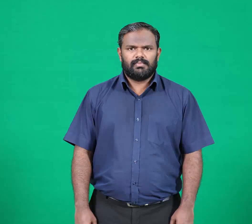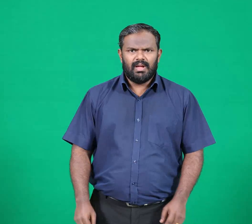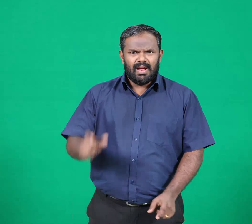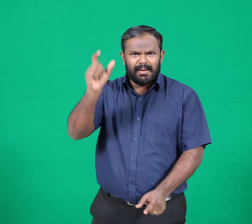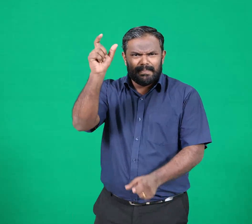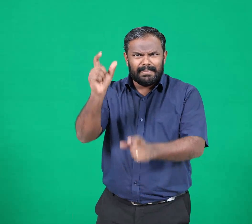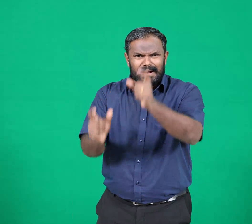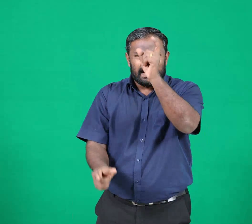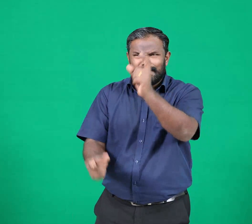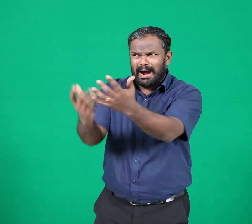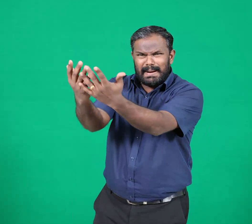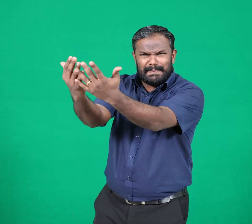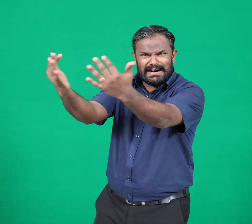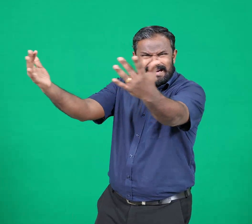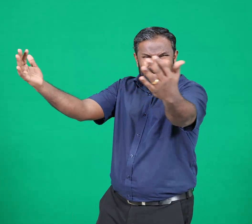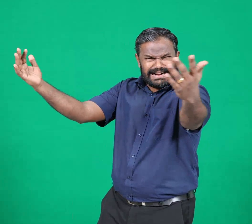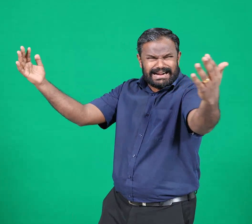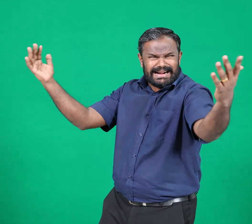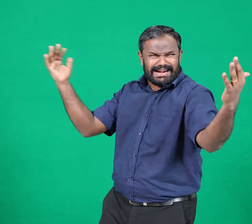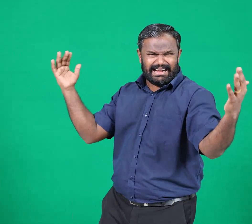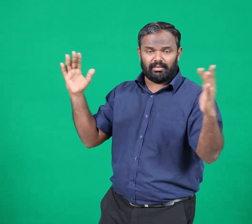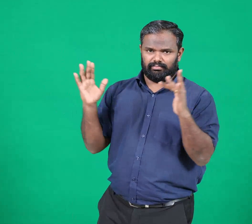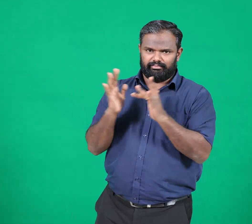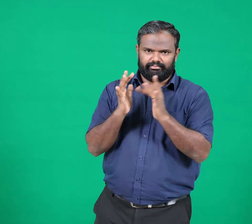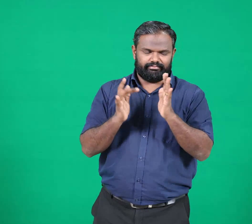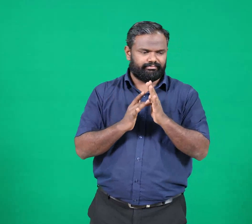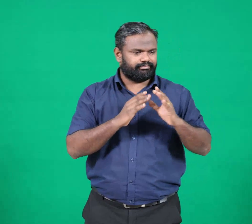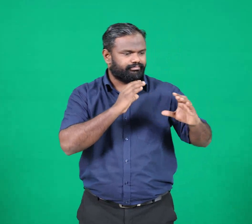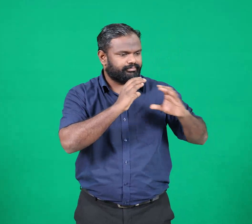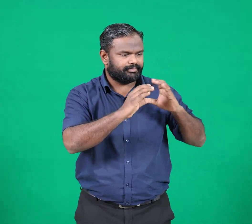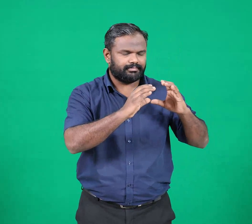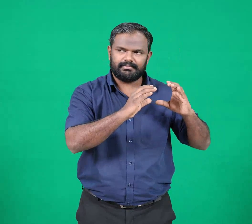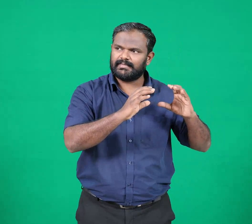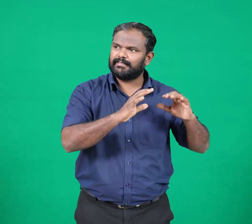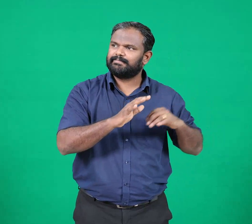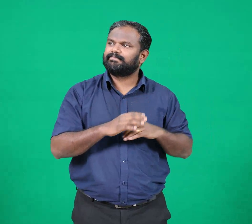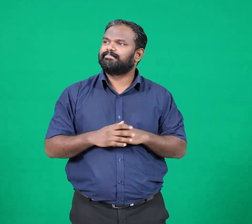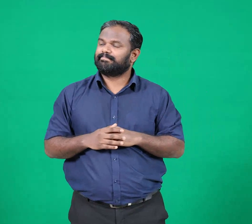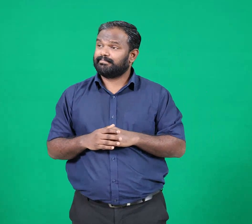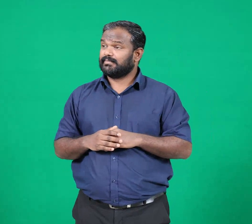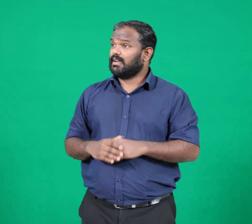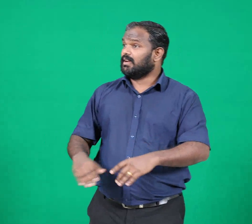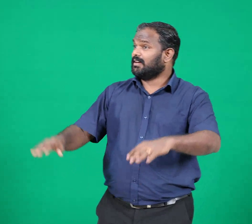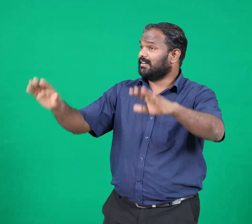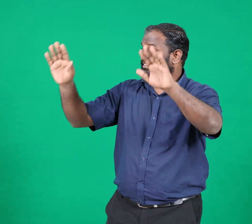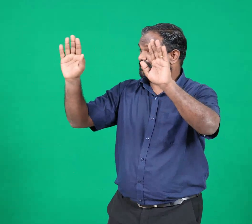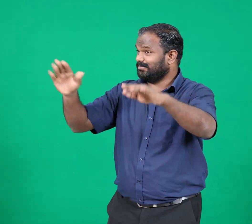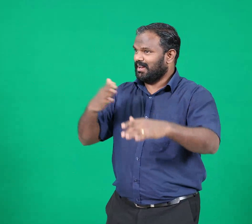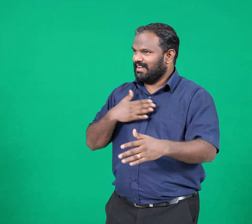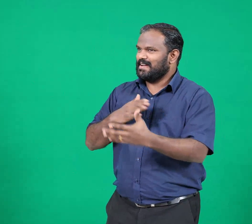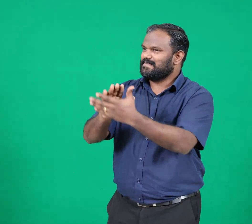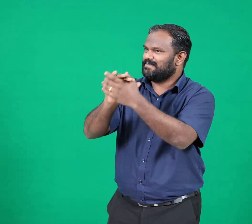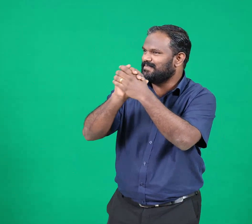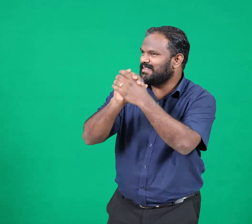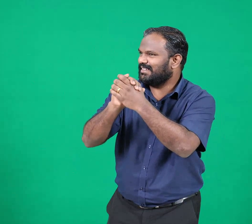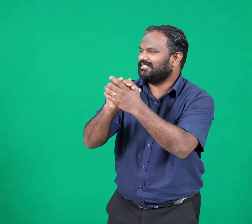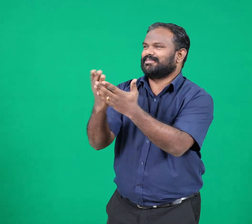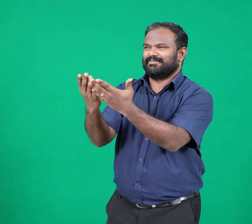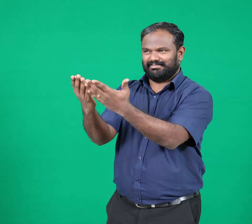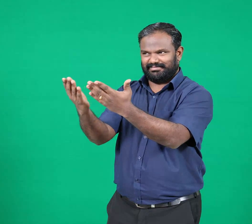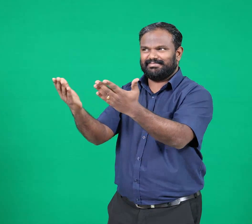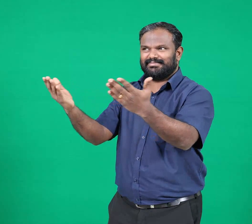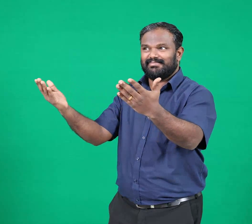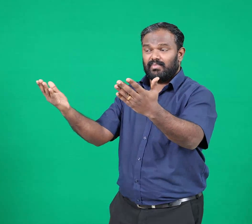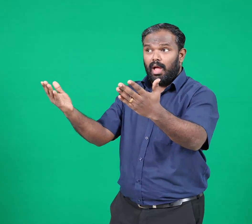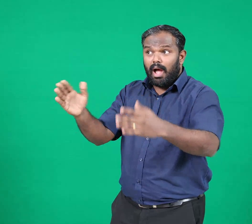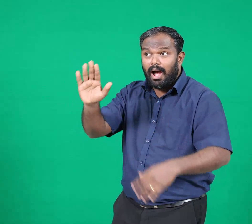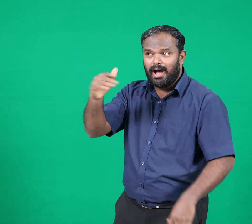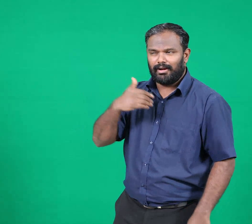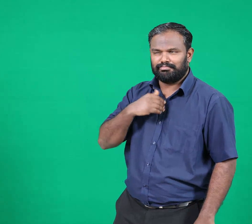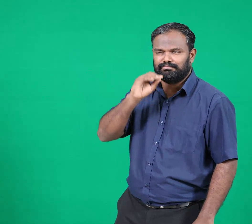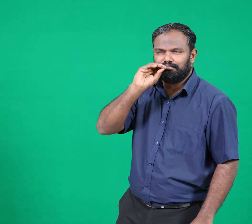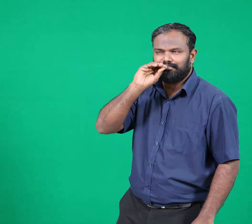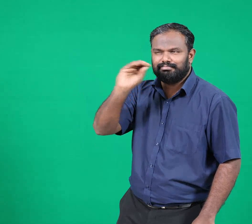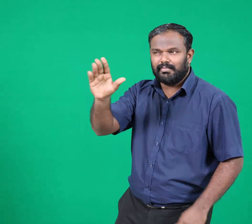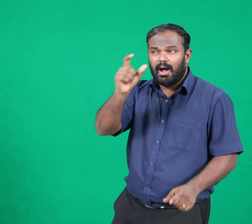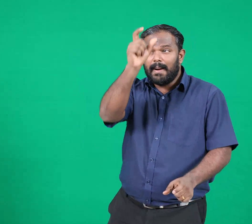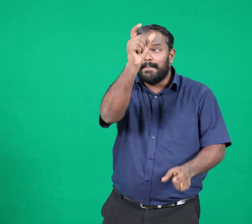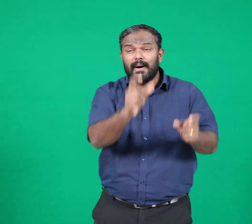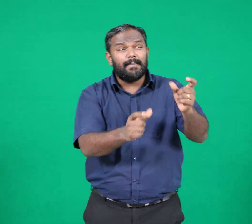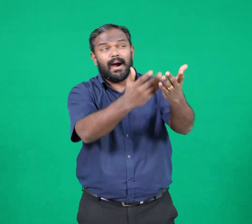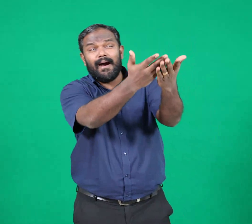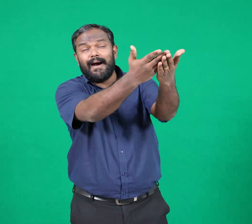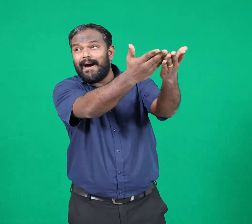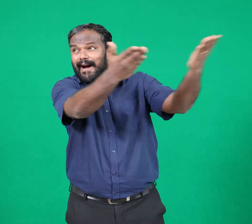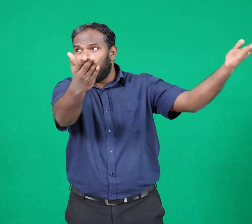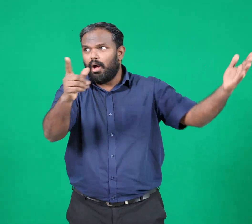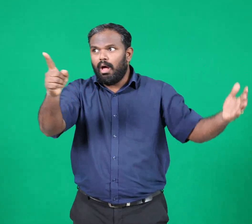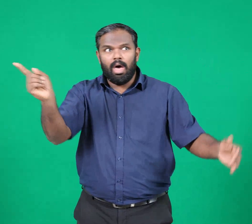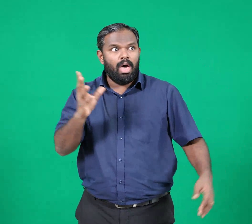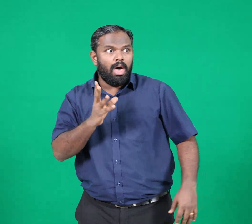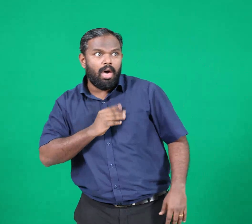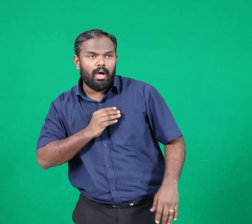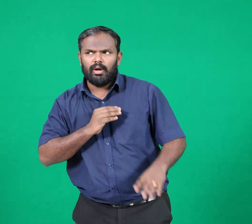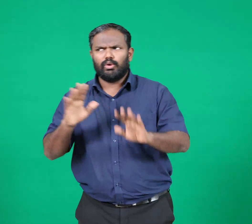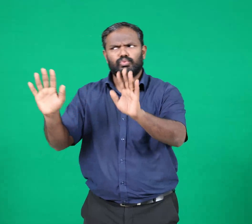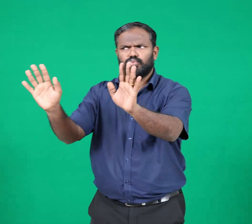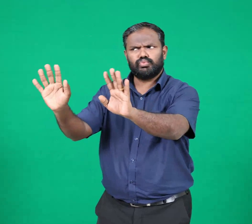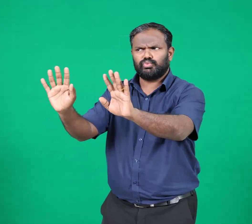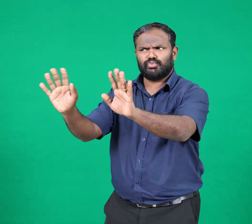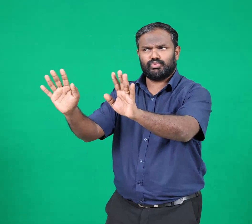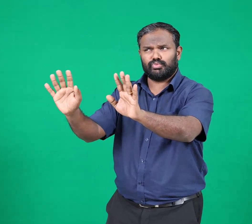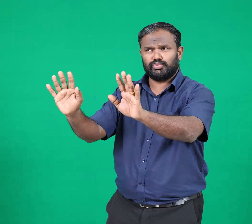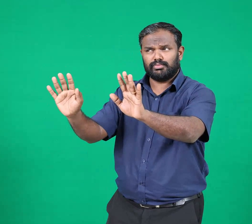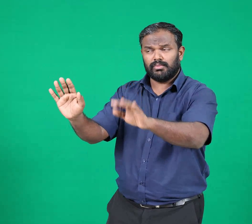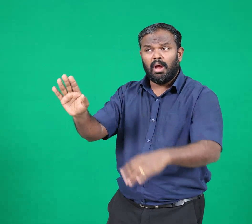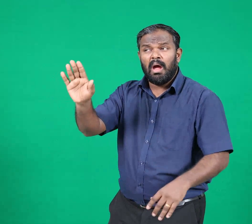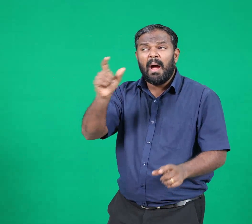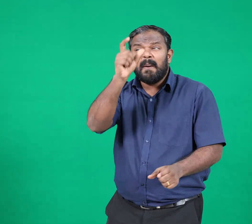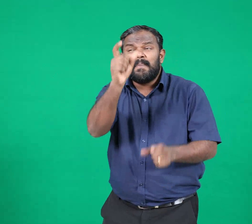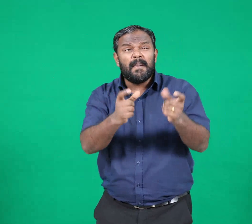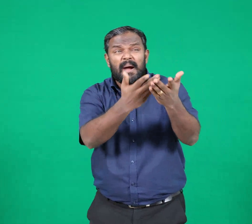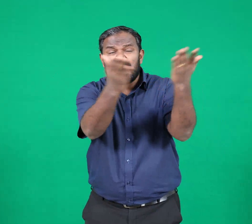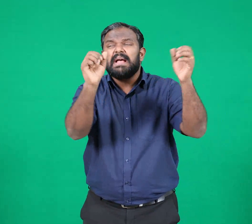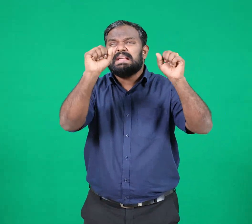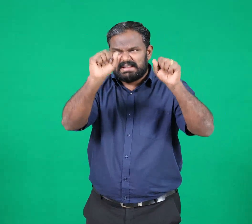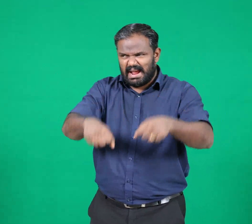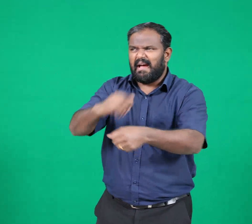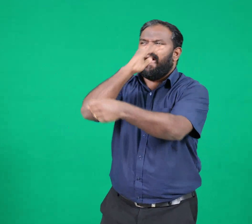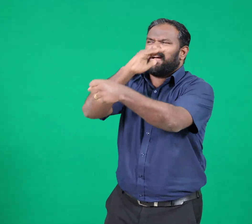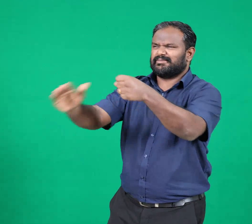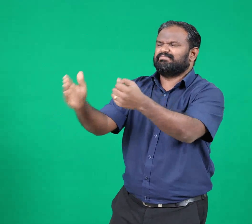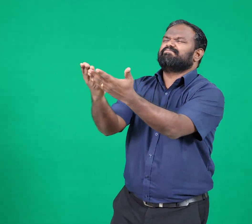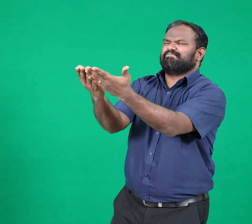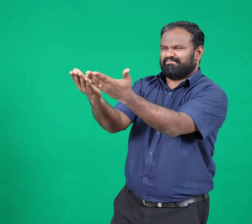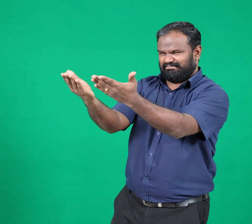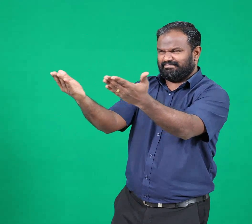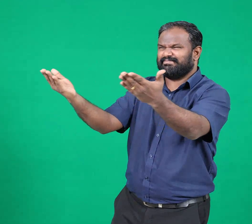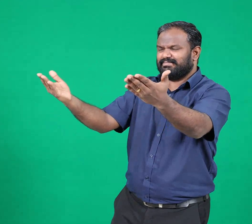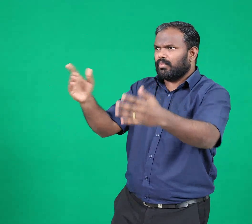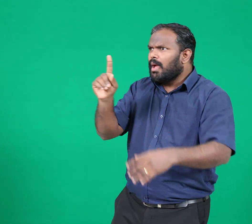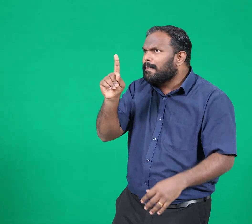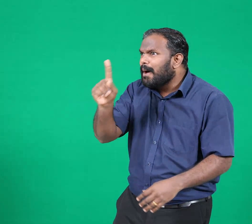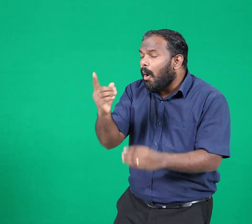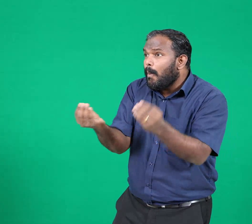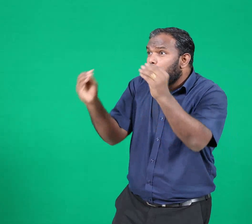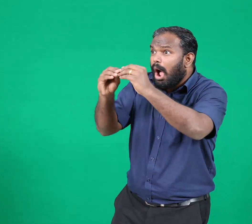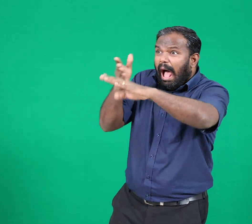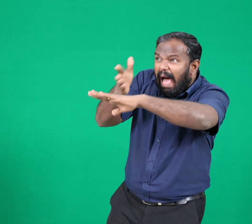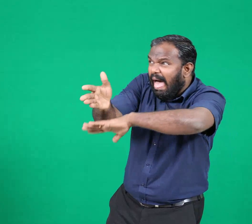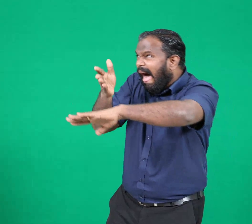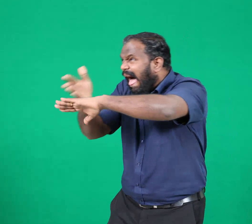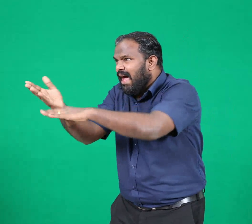I tell you, My friends, do not be afraid of those who kill the body and after that can do no more.